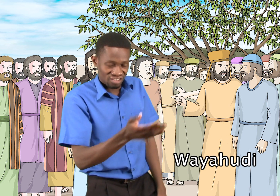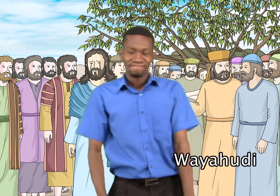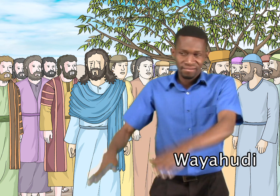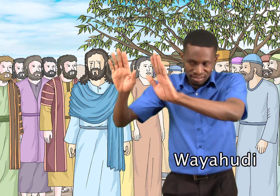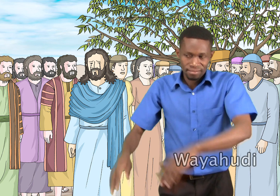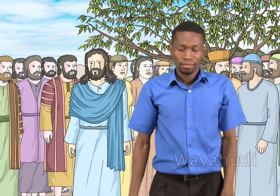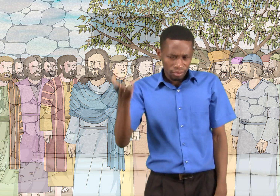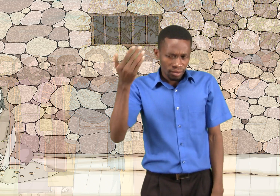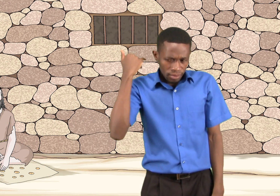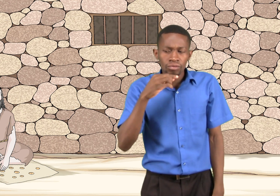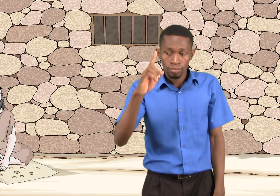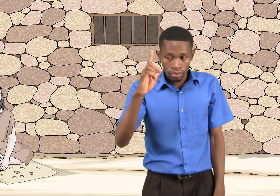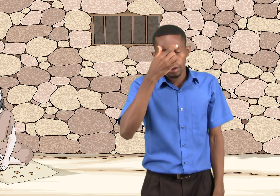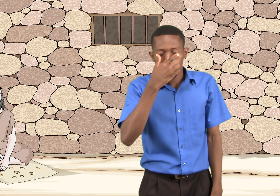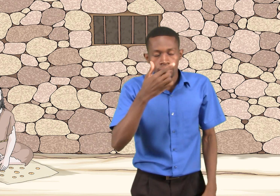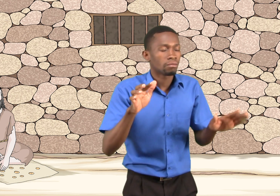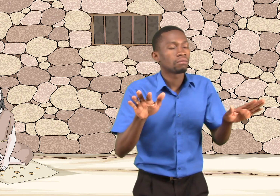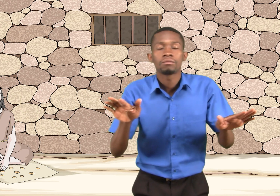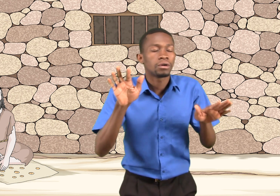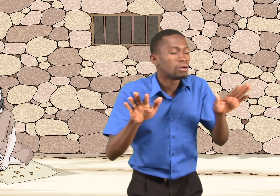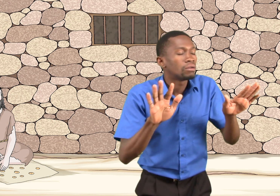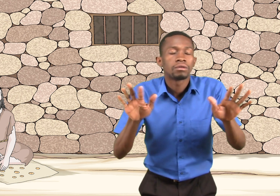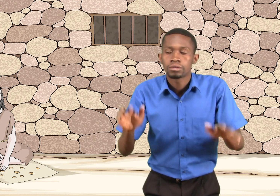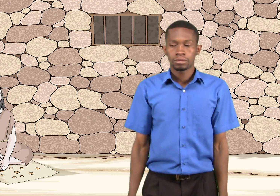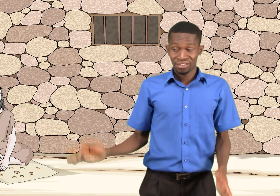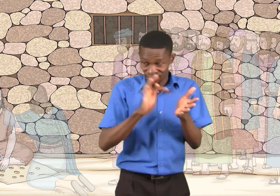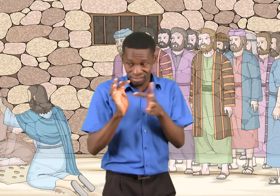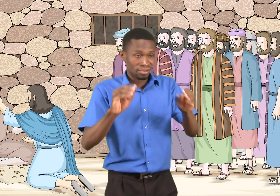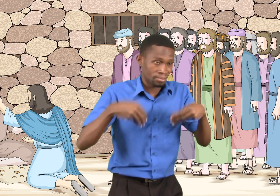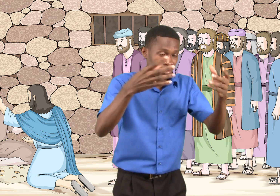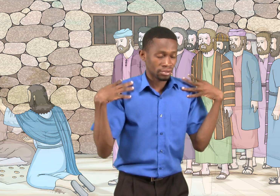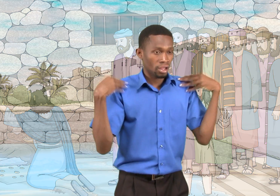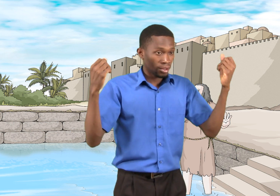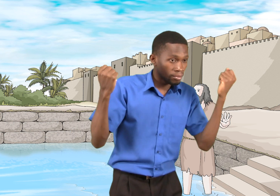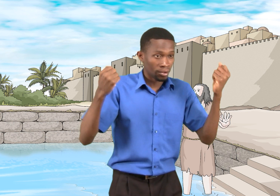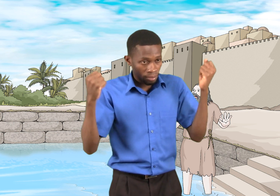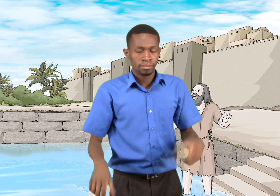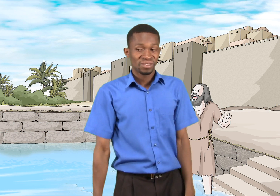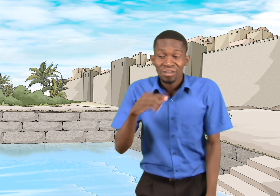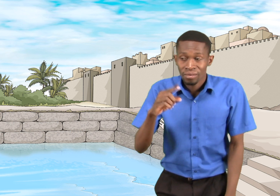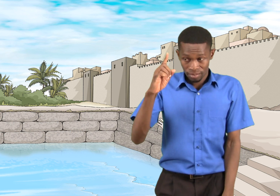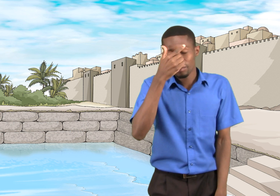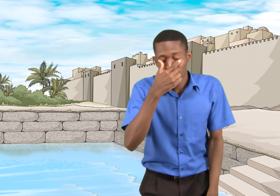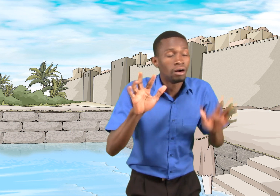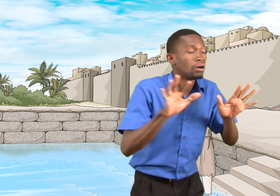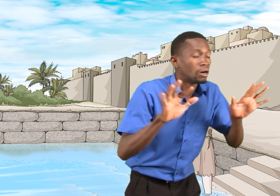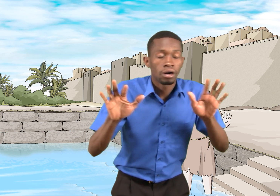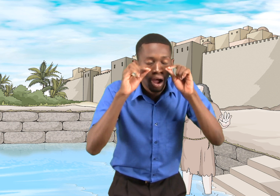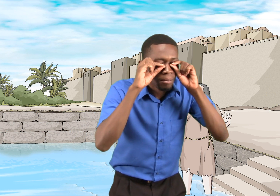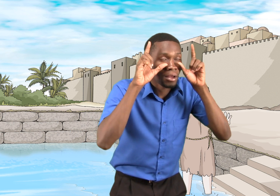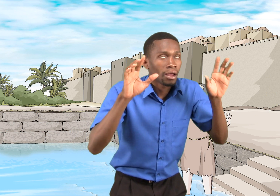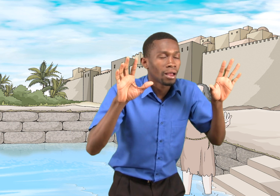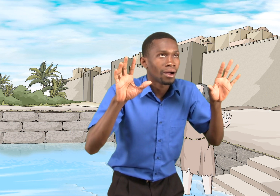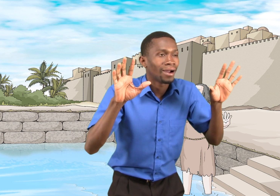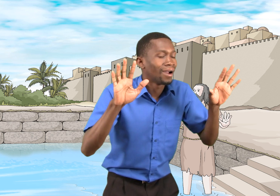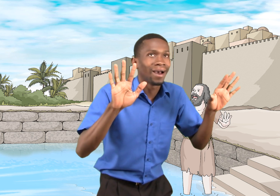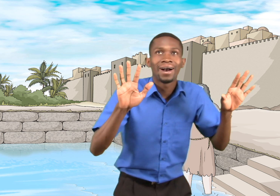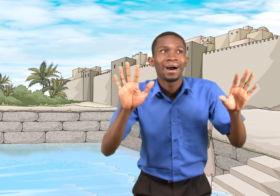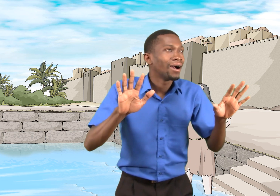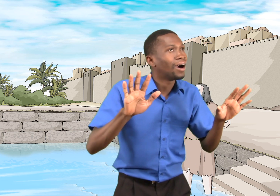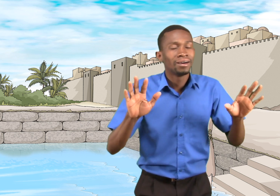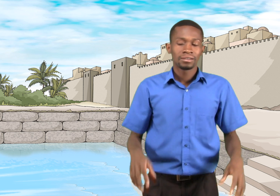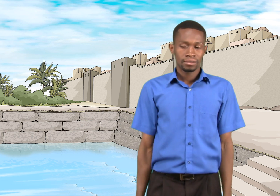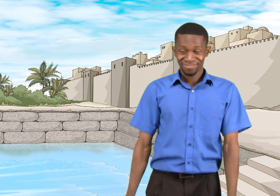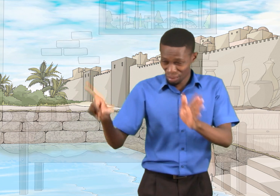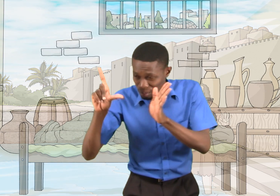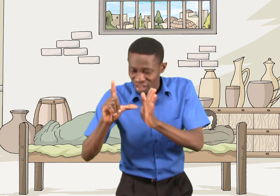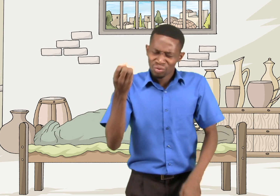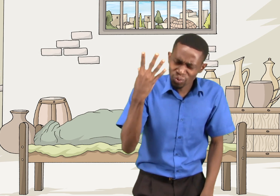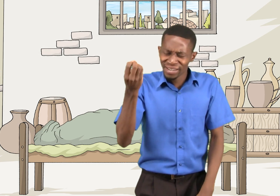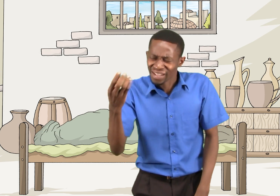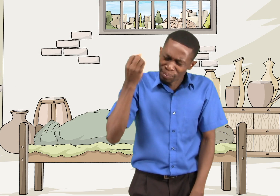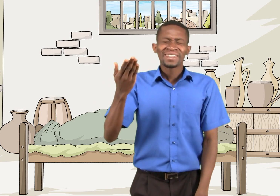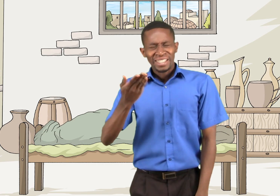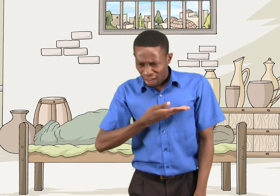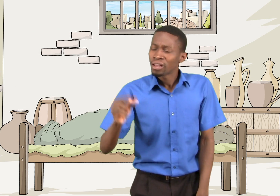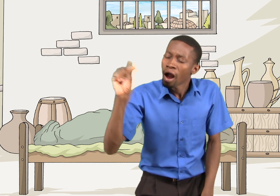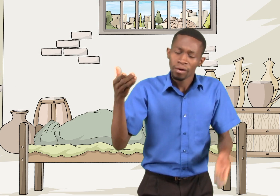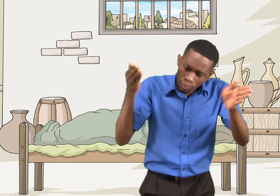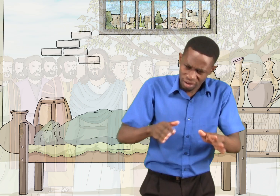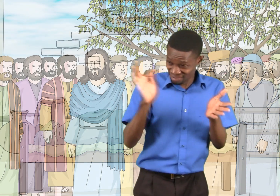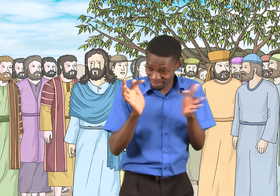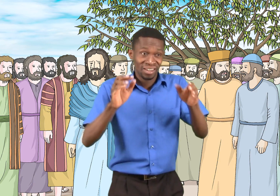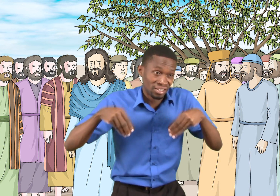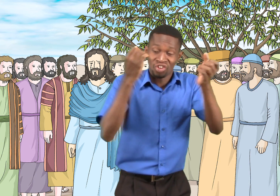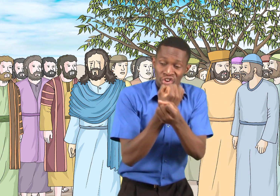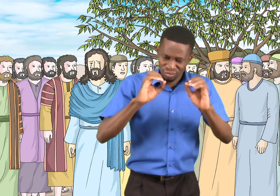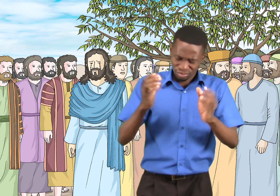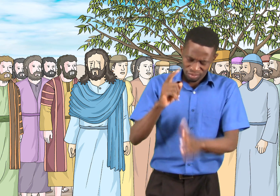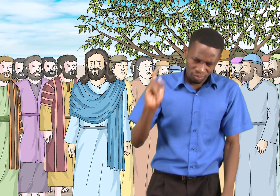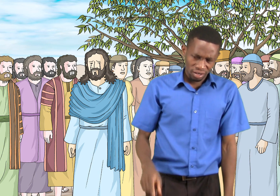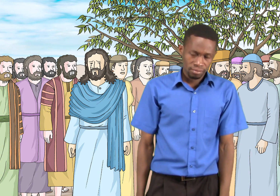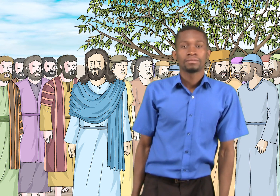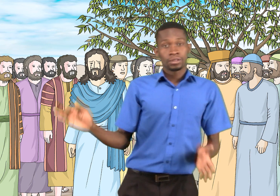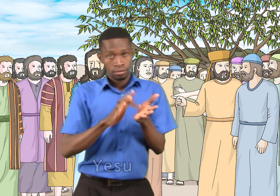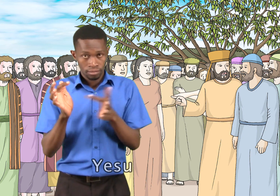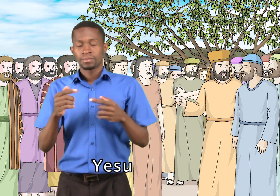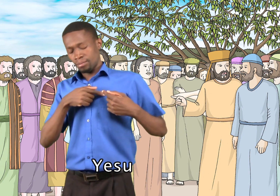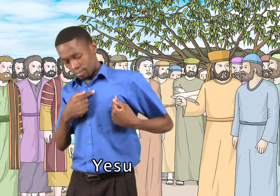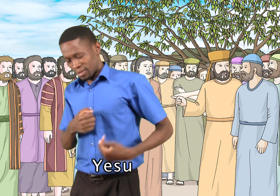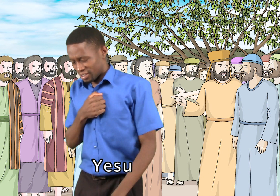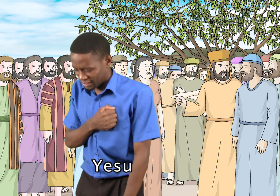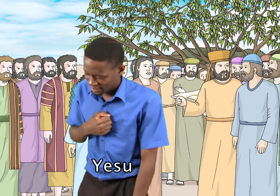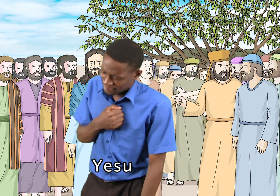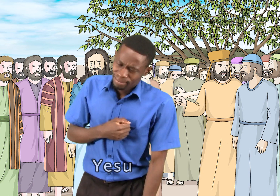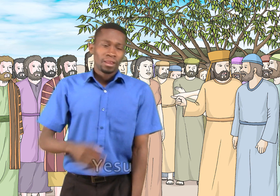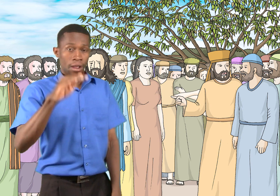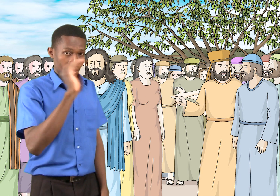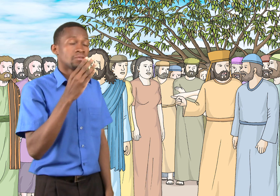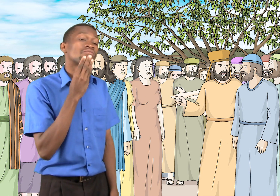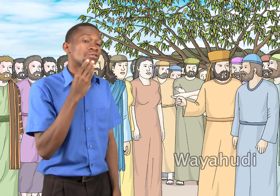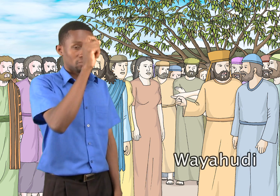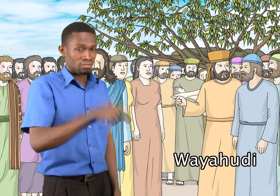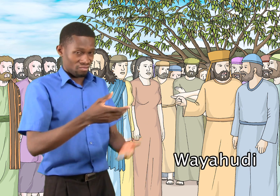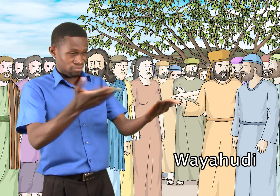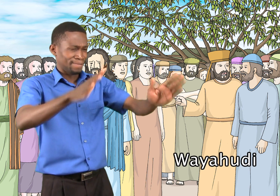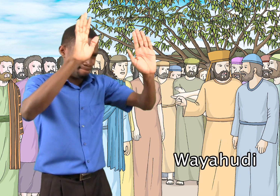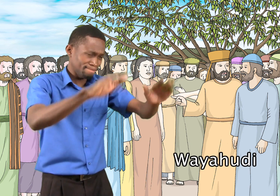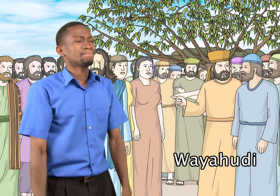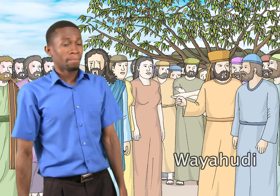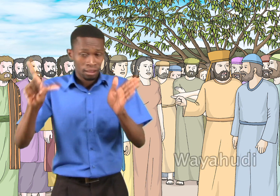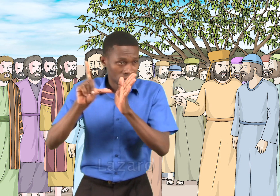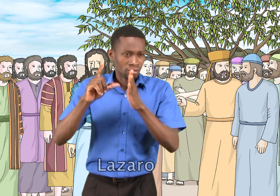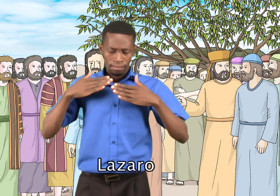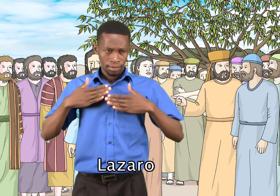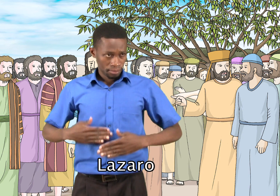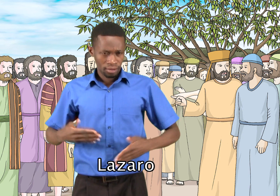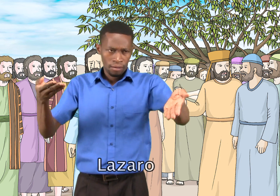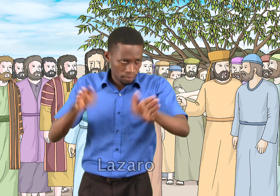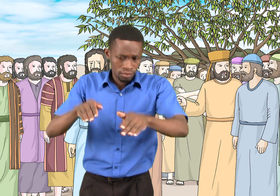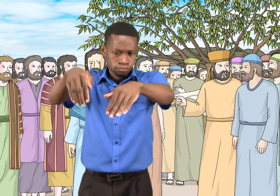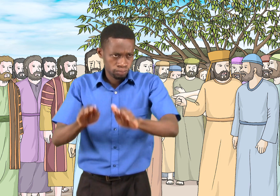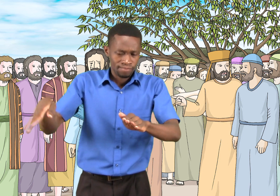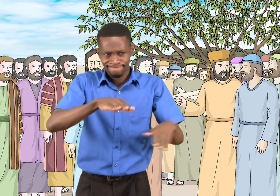But some of them asked, “Could not this man who opened the eyes of the blind also have kept Lazarus from dying?”